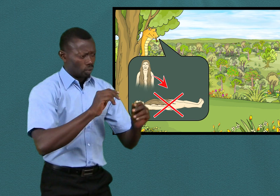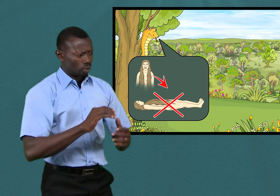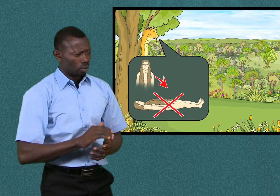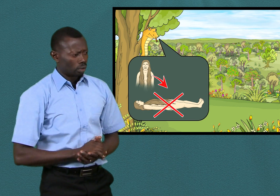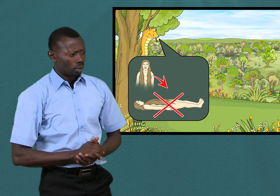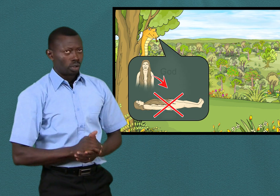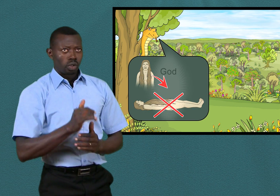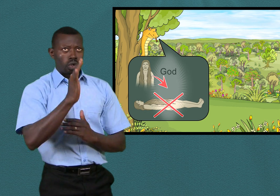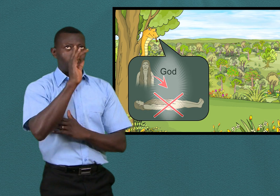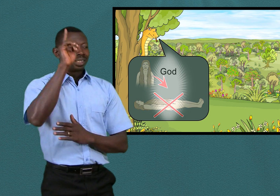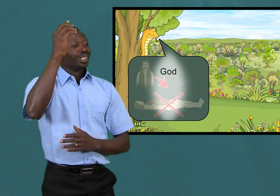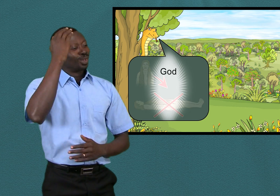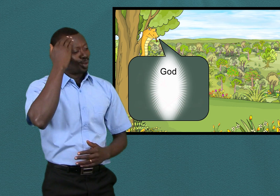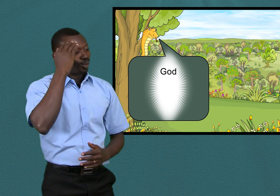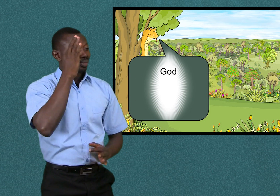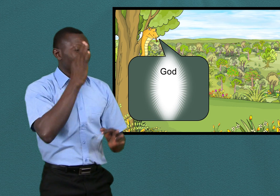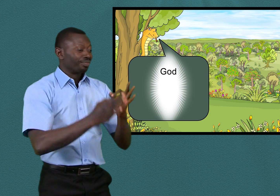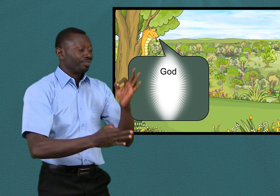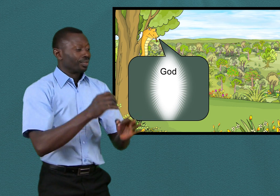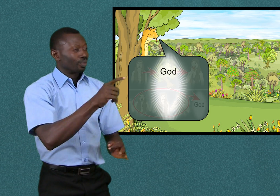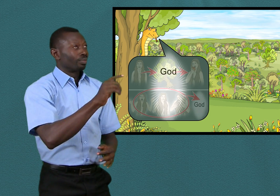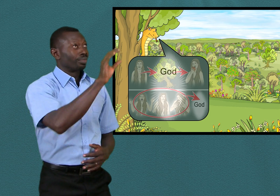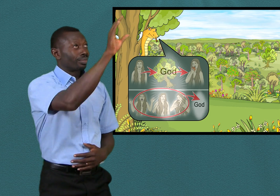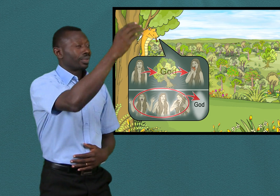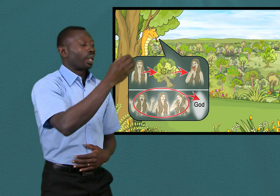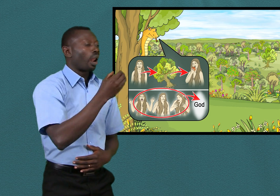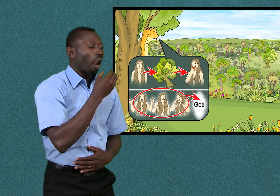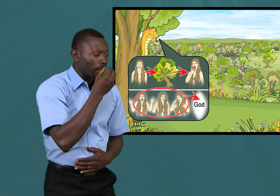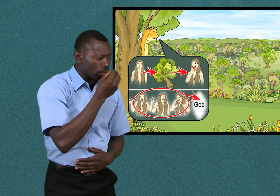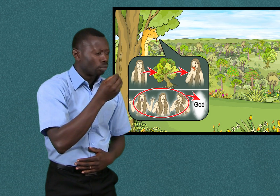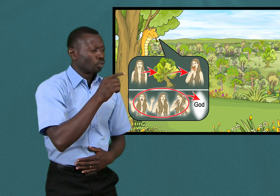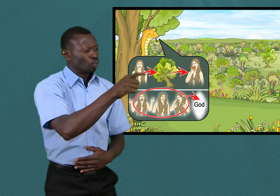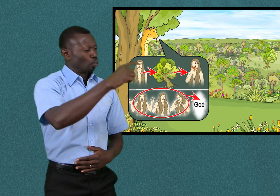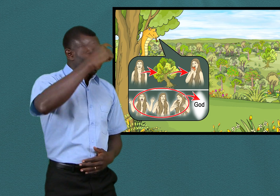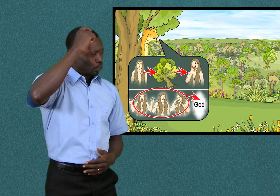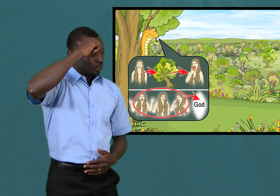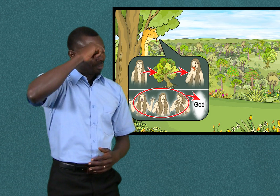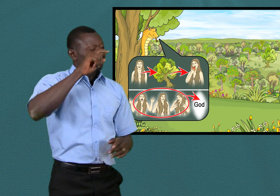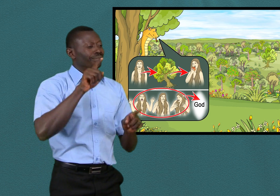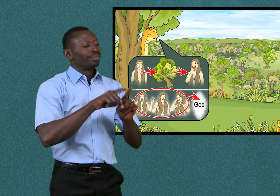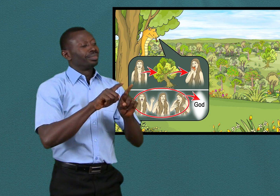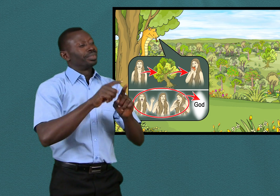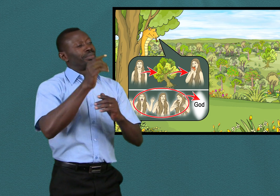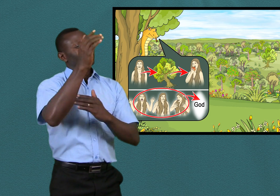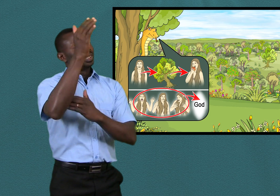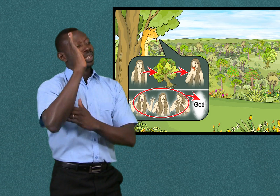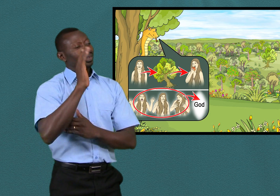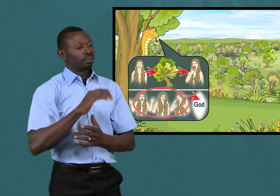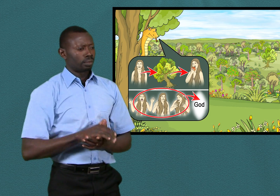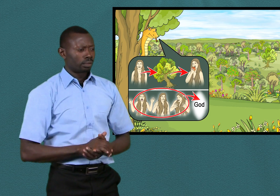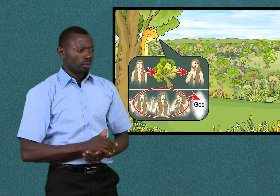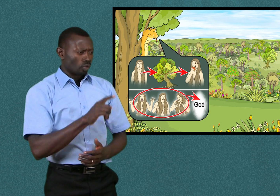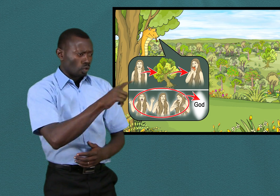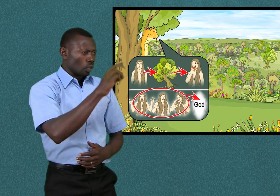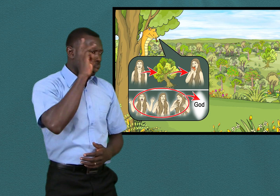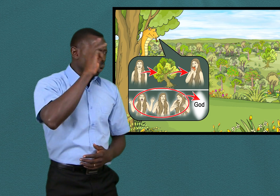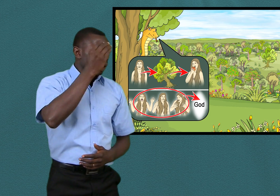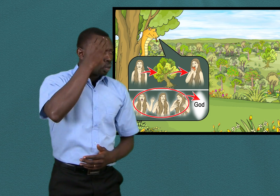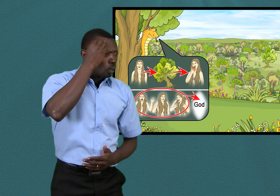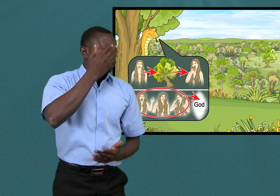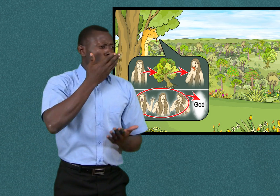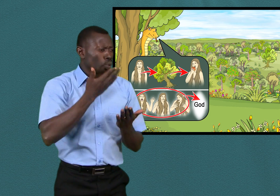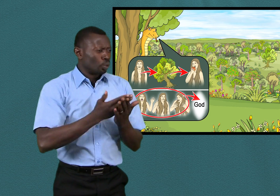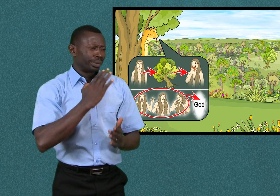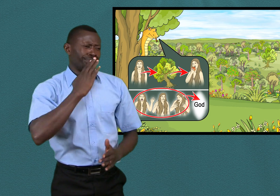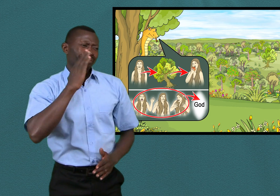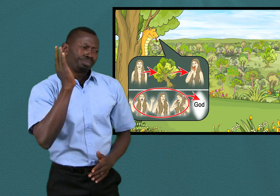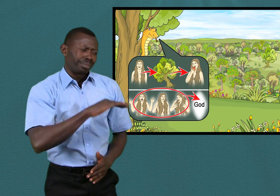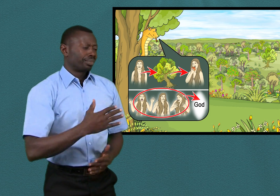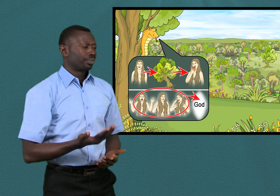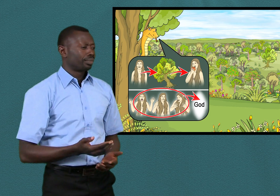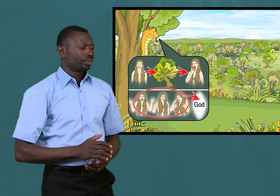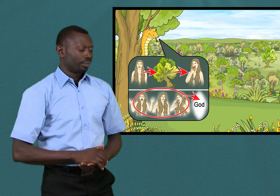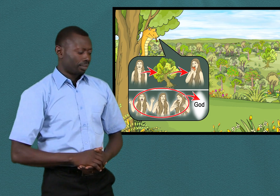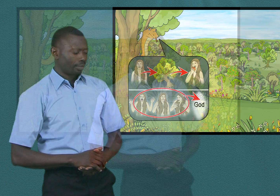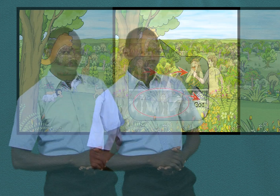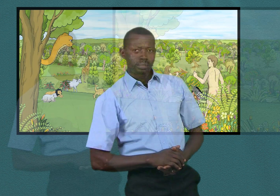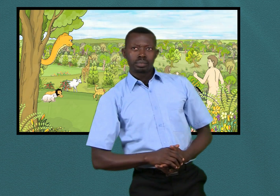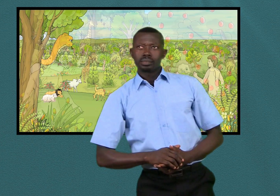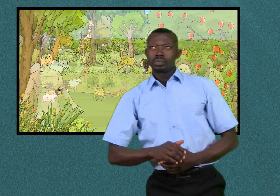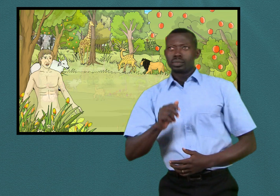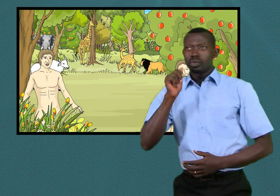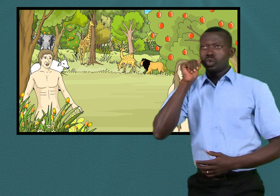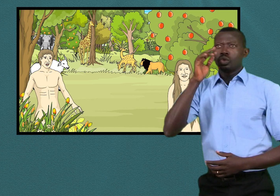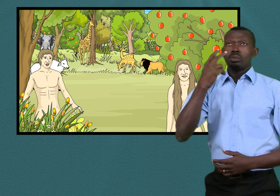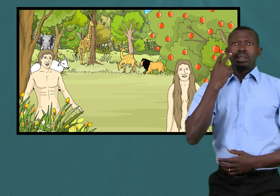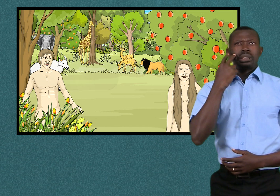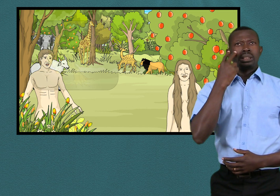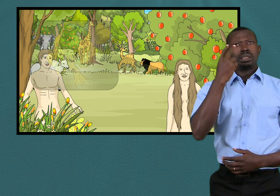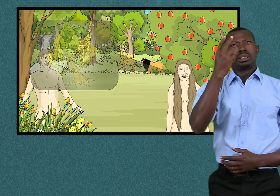“For God knows that in the day you eat of it, your eyes will be opened and you will be like God, knowing good and evil.”